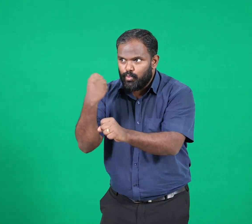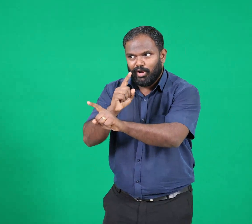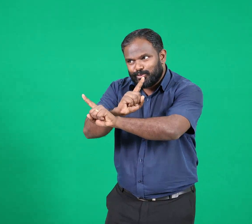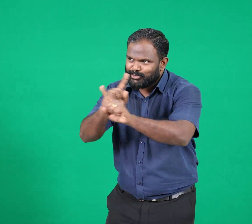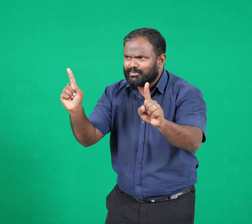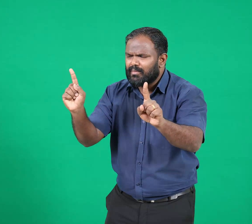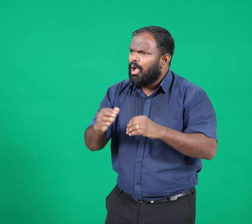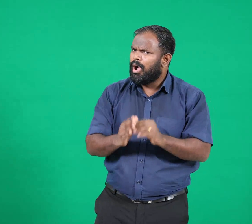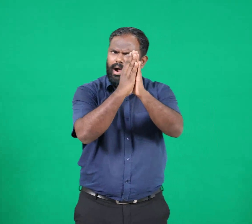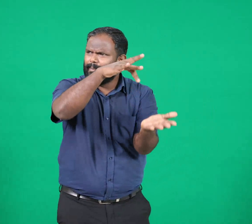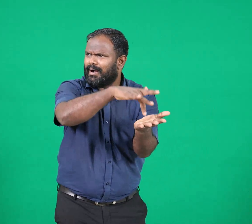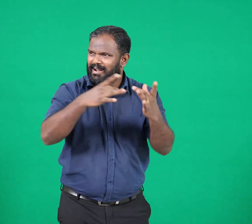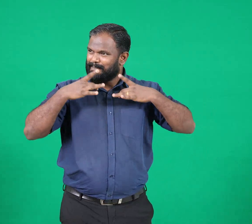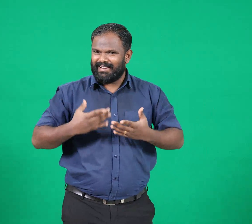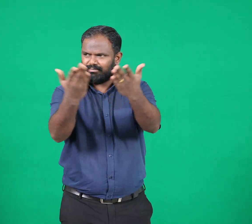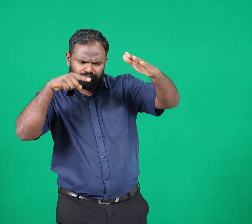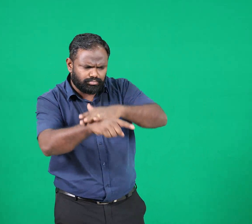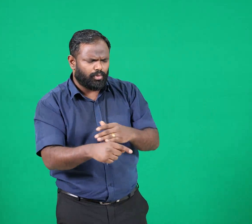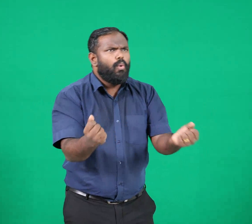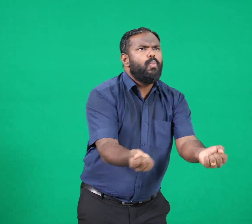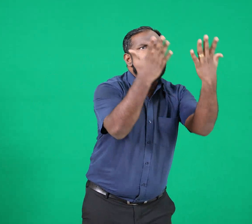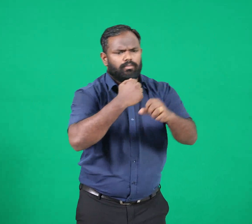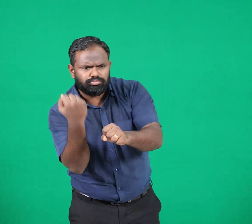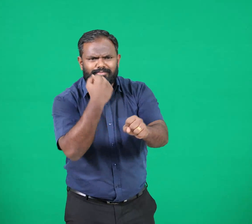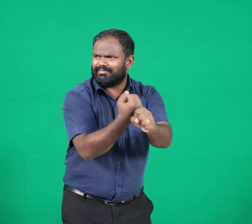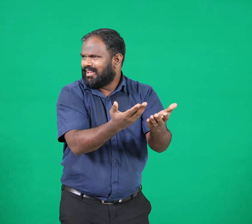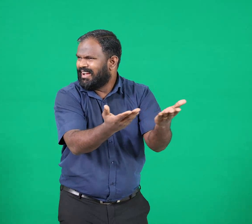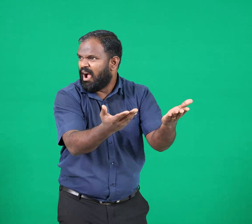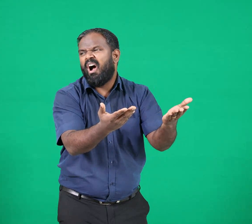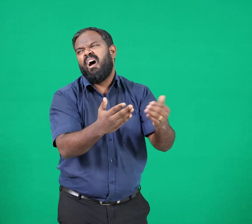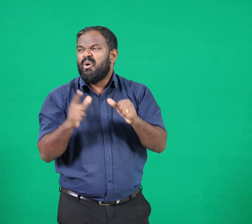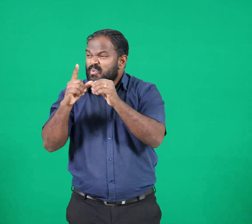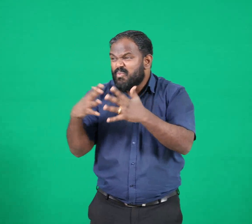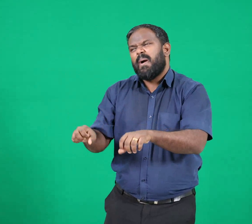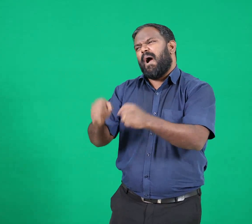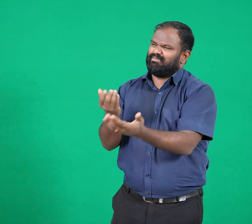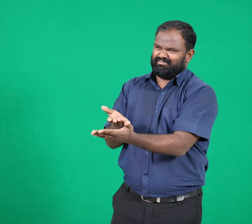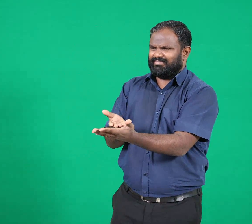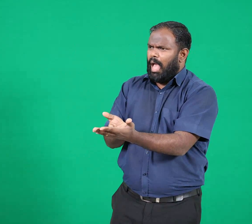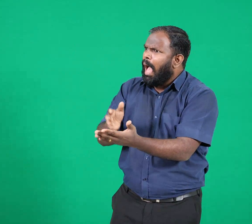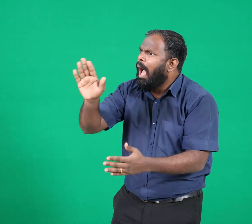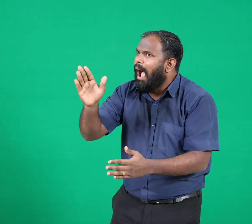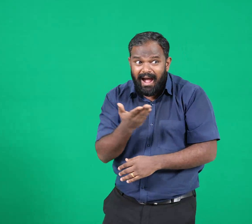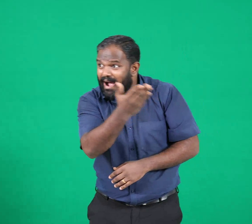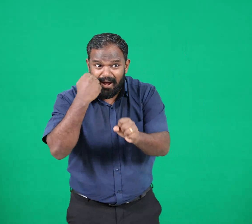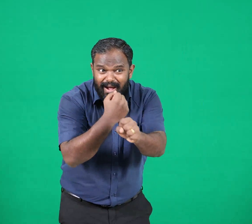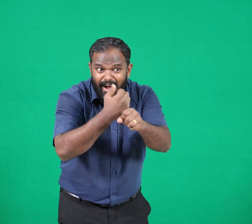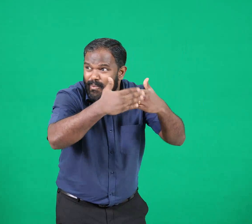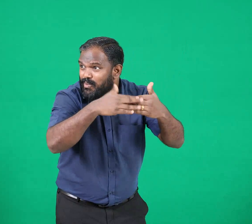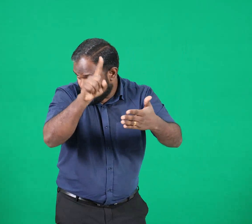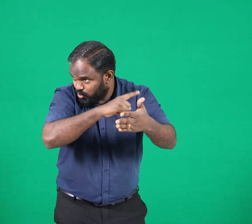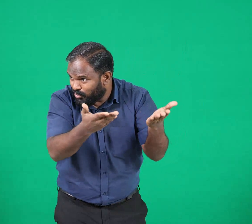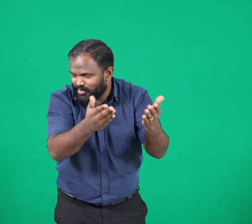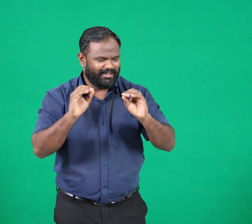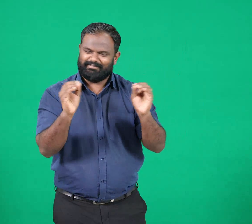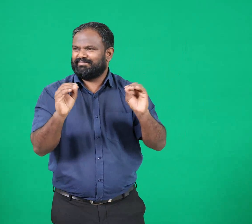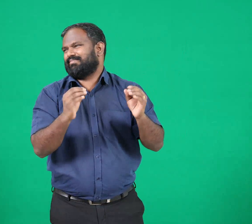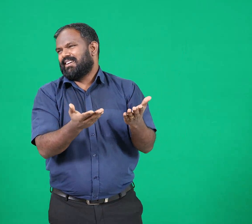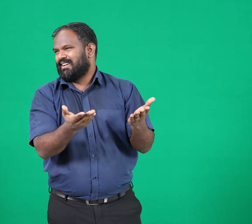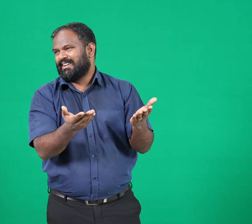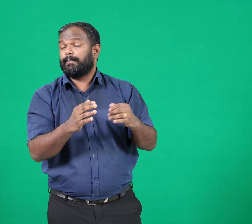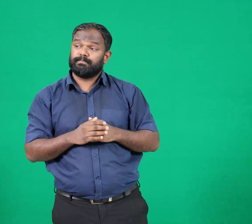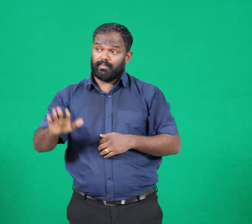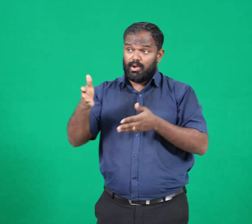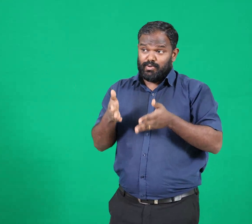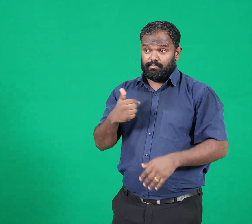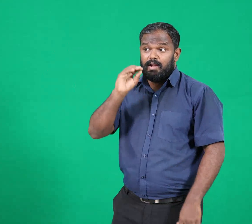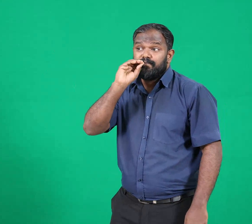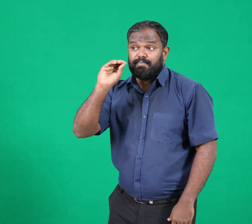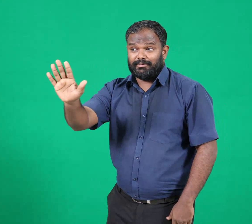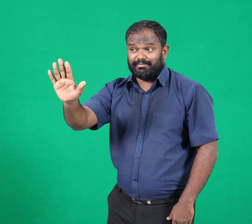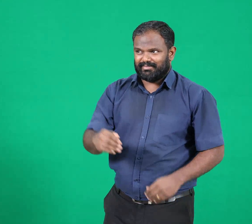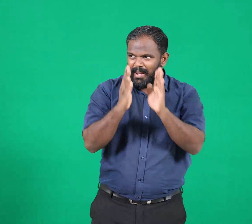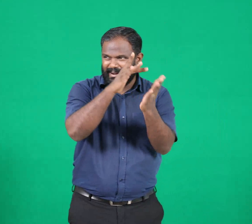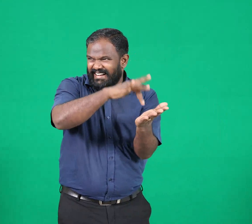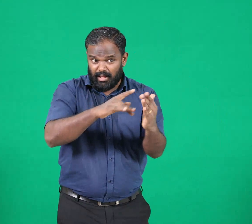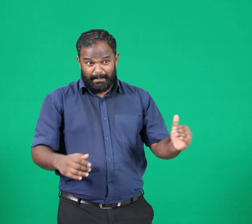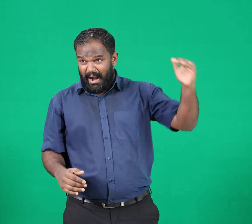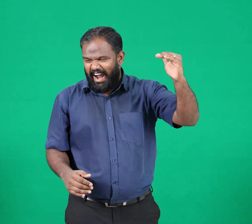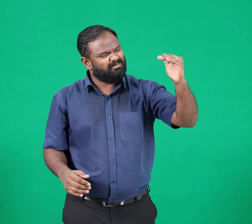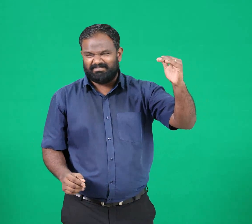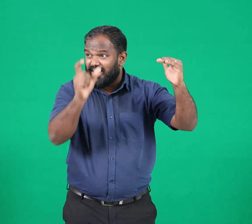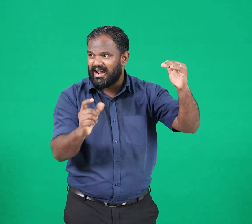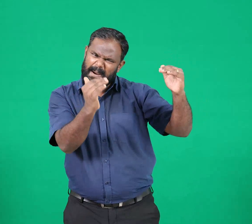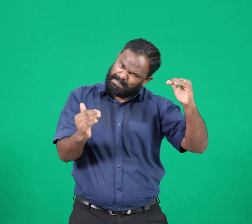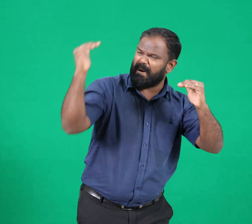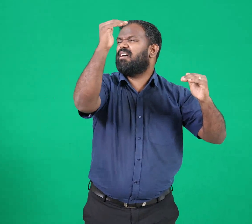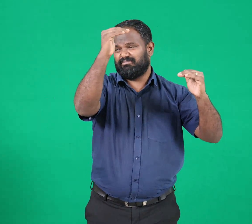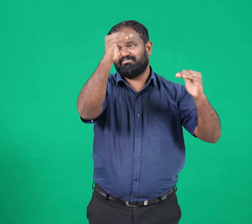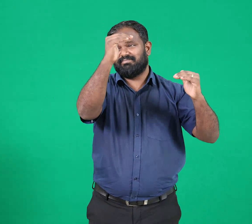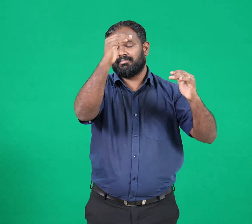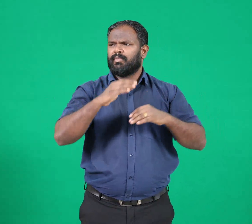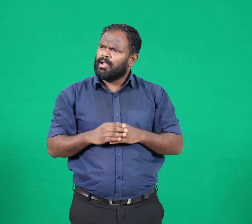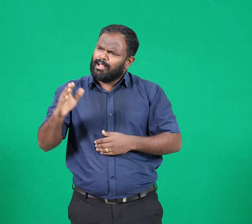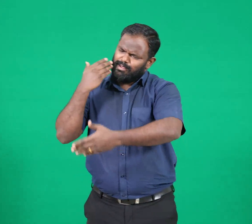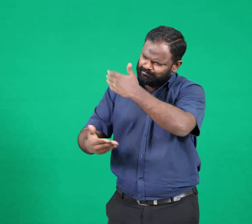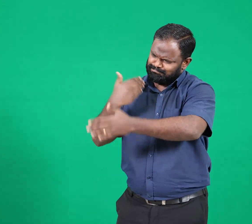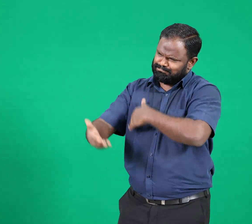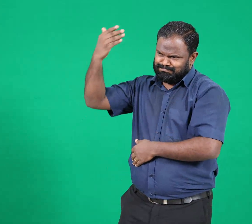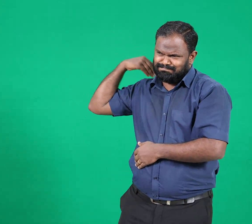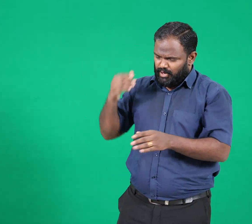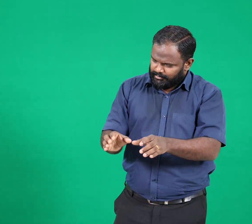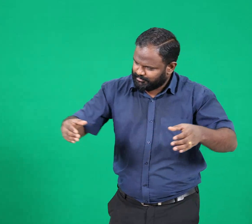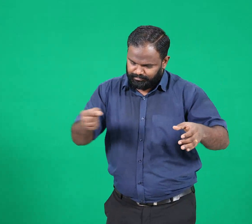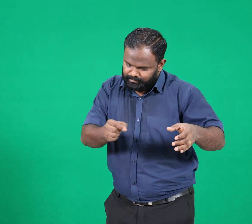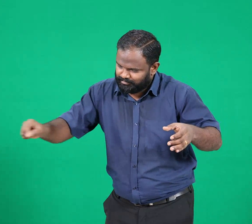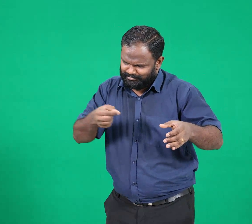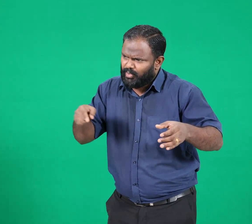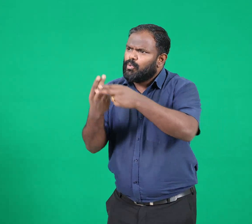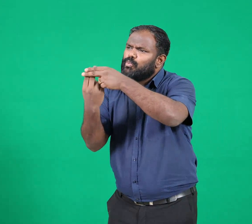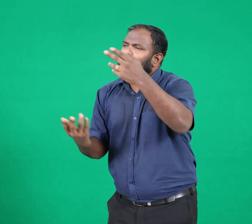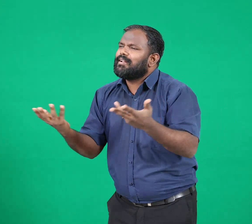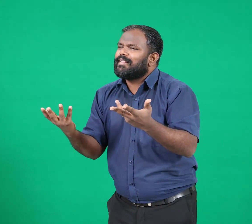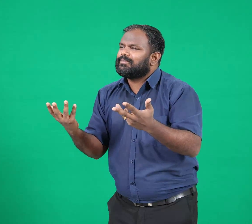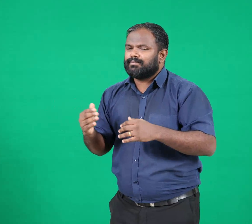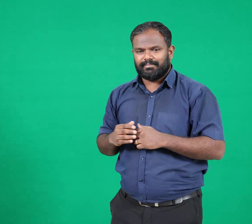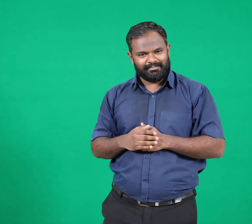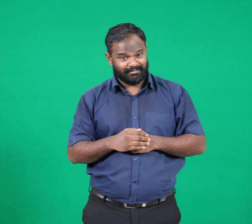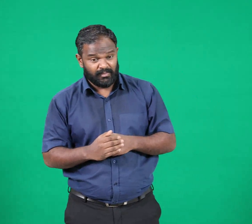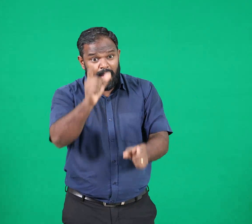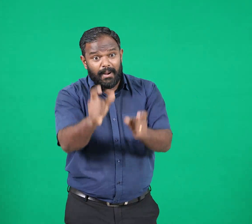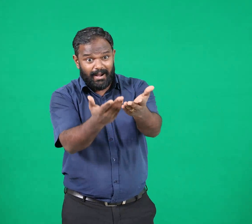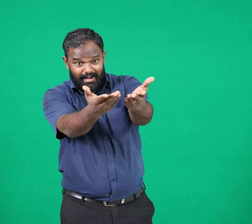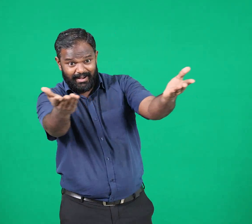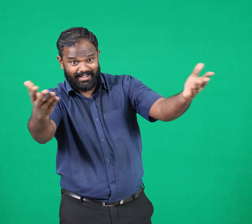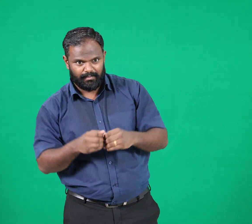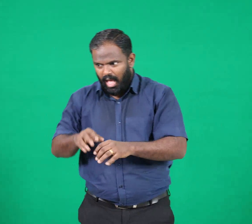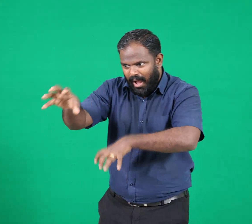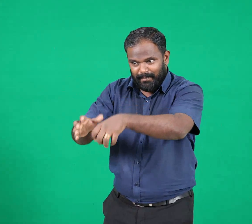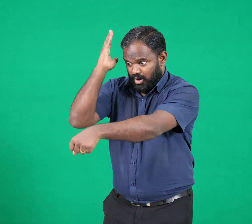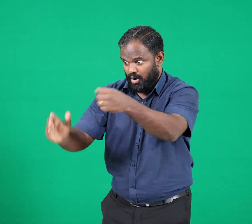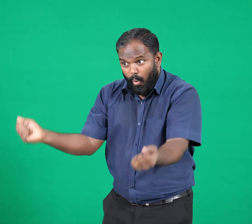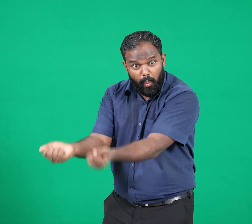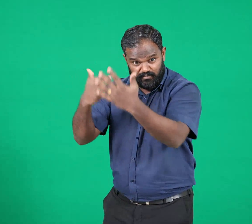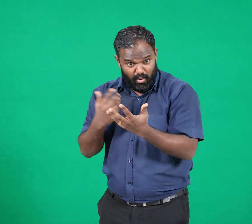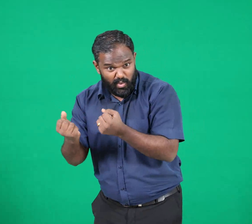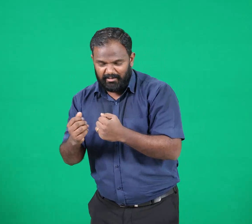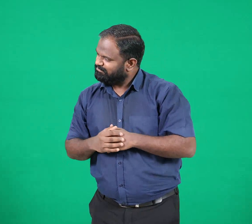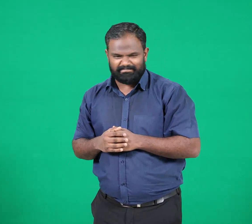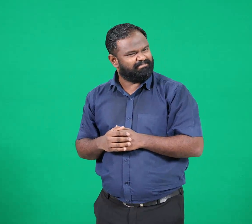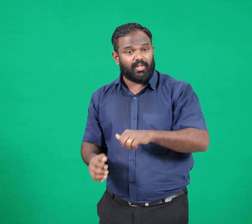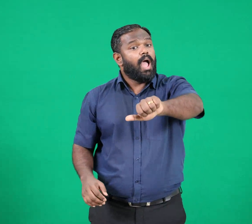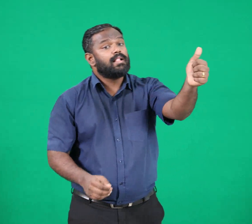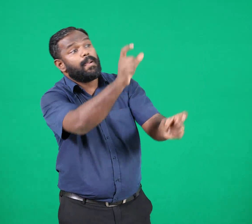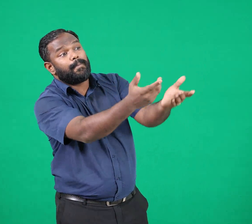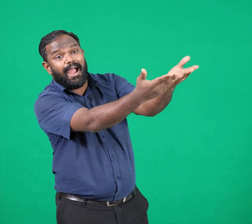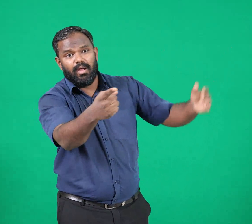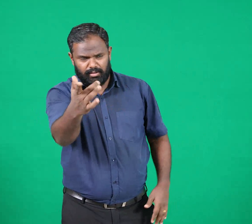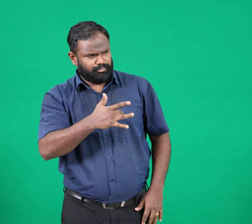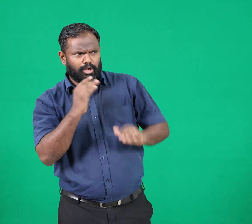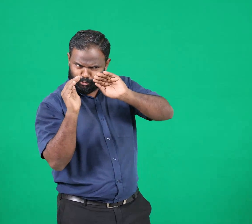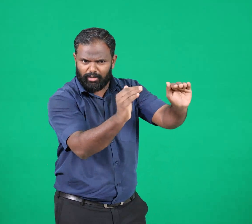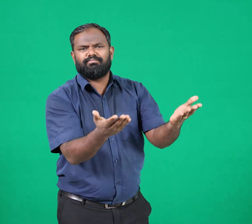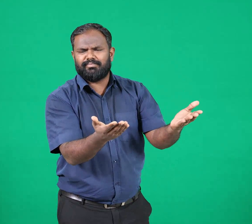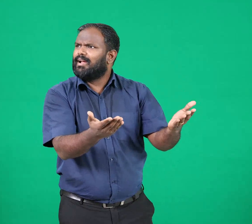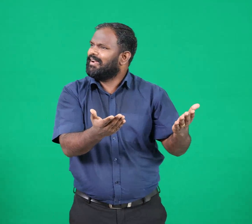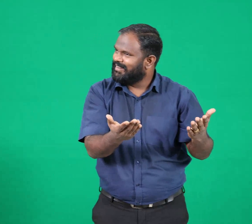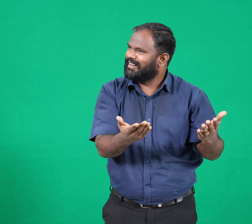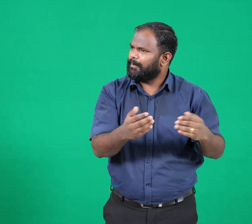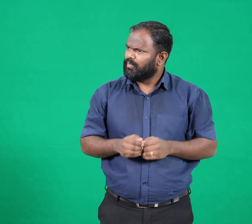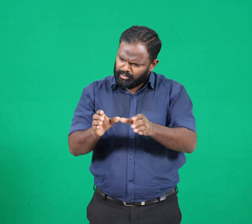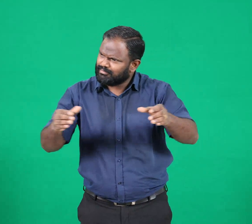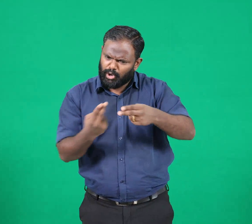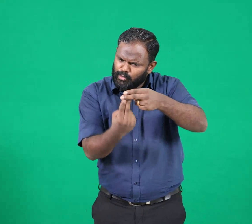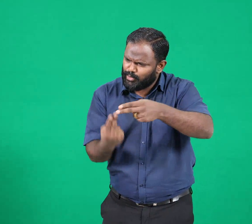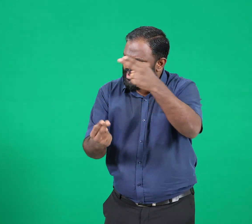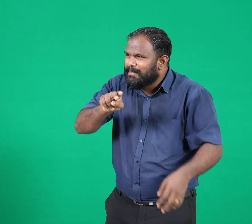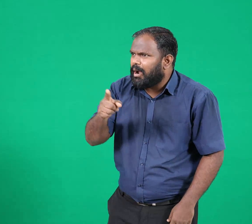Or haven' t you read in the Law that on the Sabbath the priests in the temple break the Sabbath and yet are innocent? But I tell you that something greater than the temple is here.